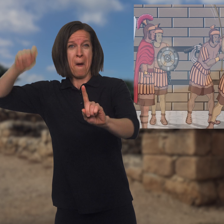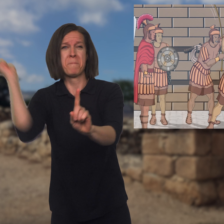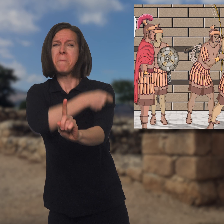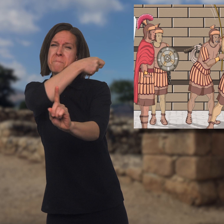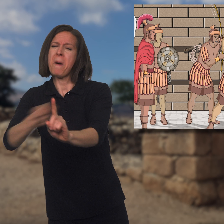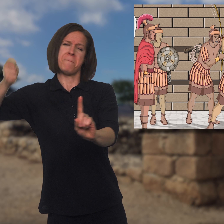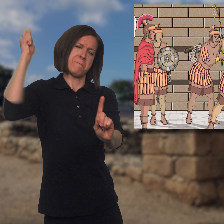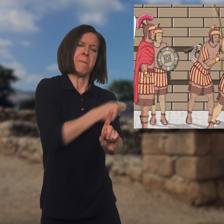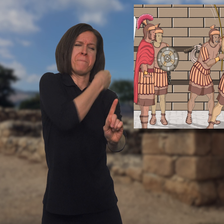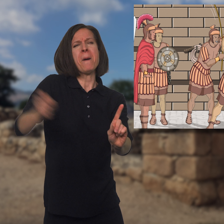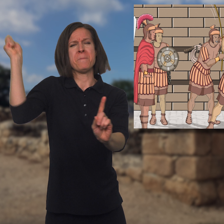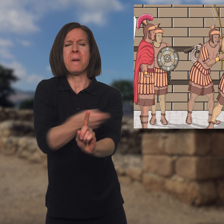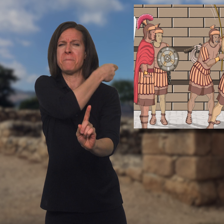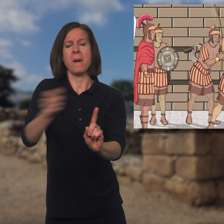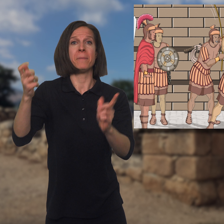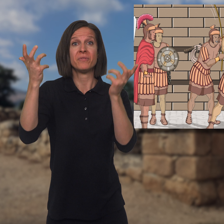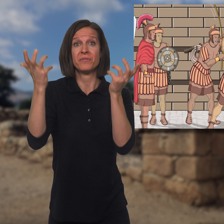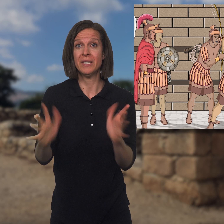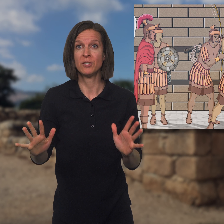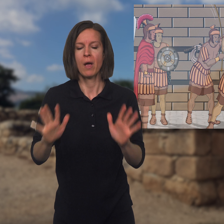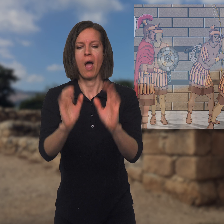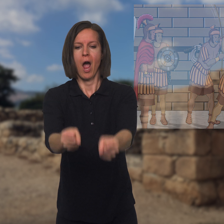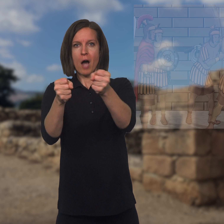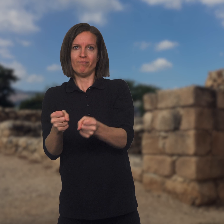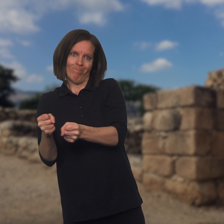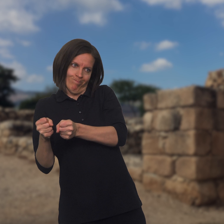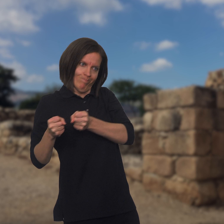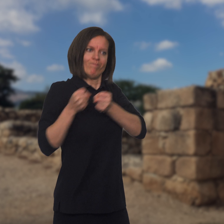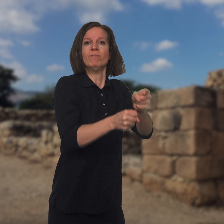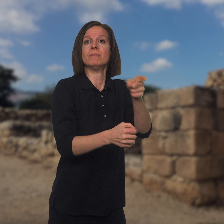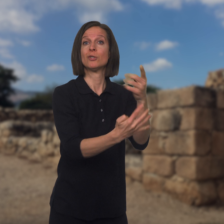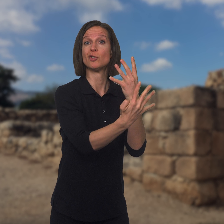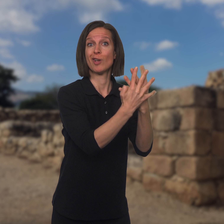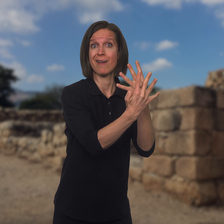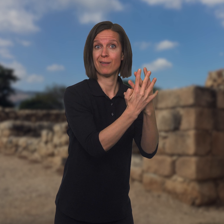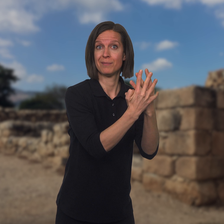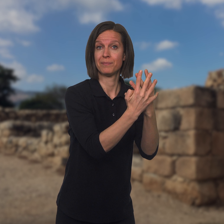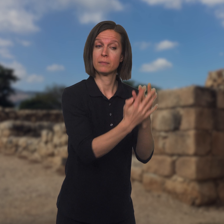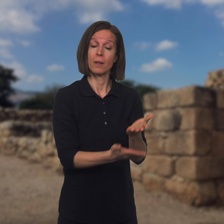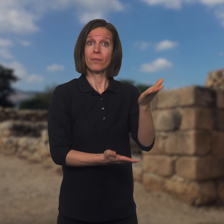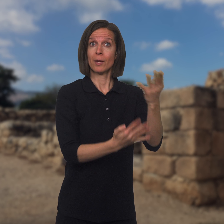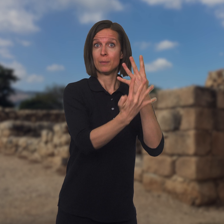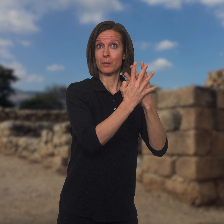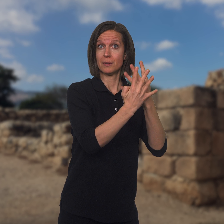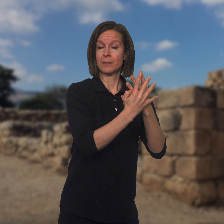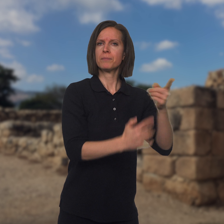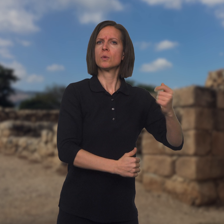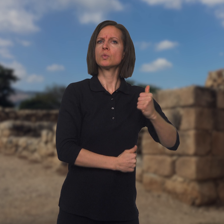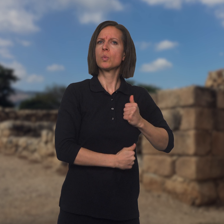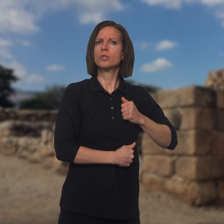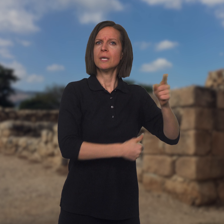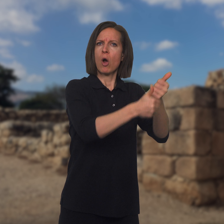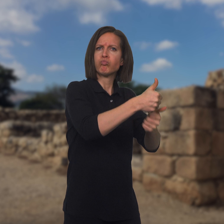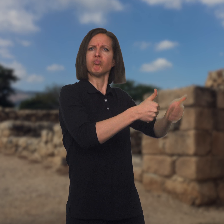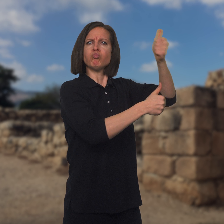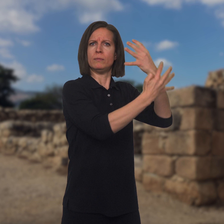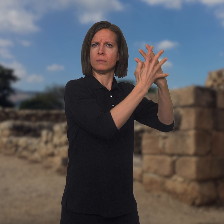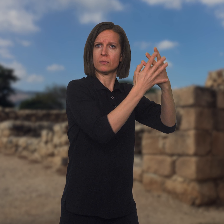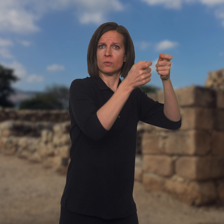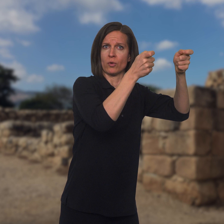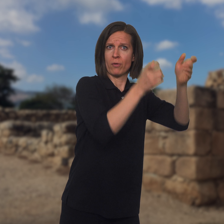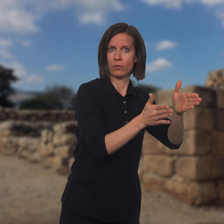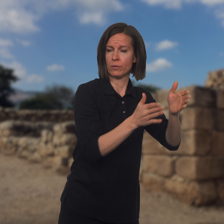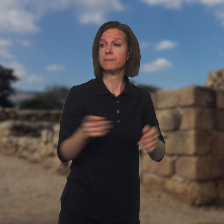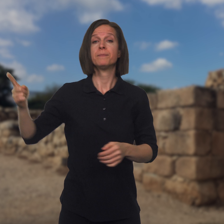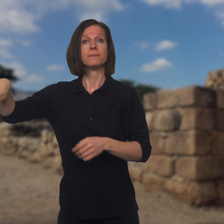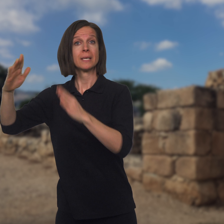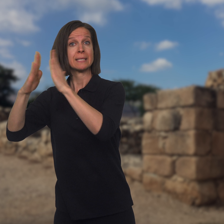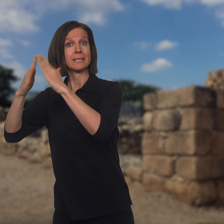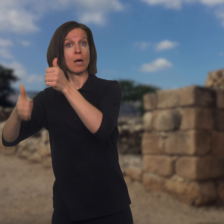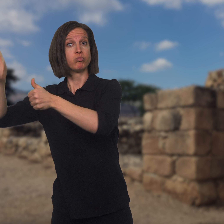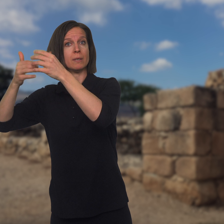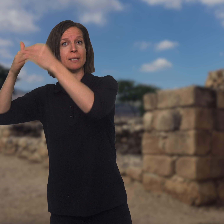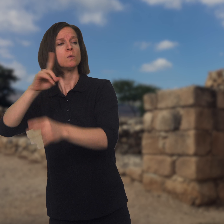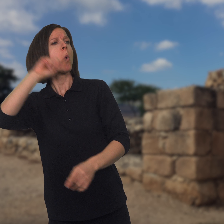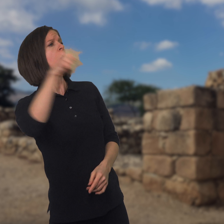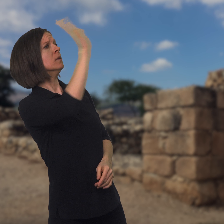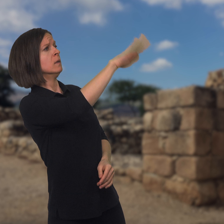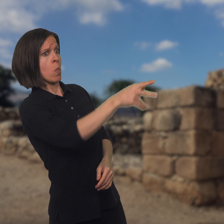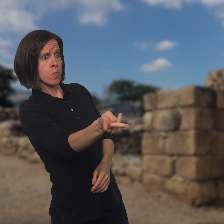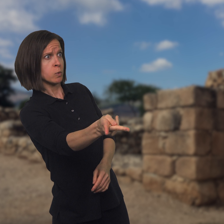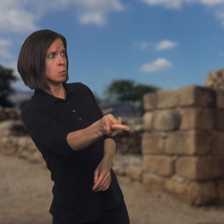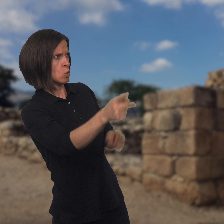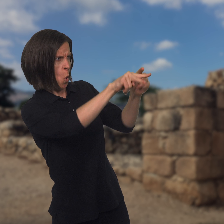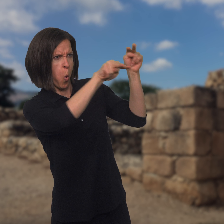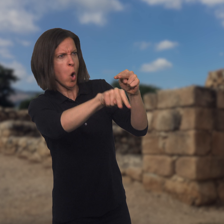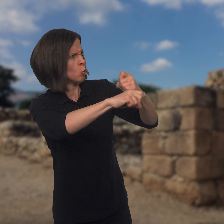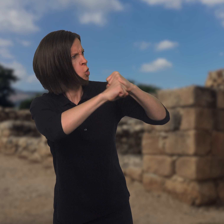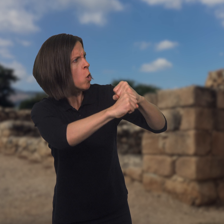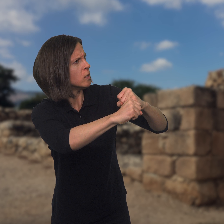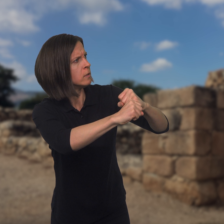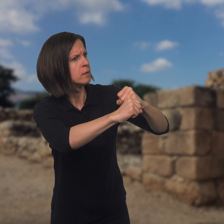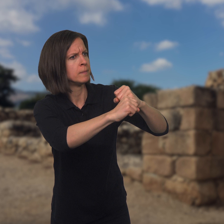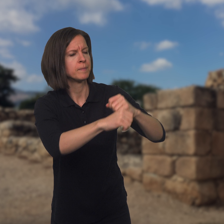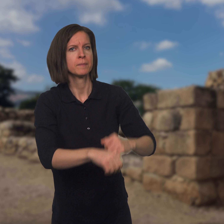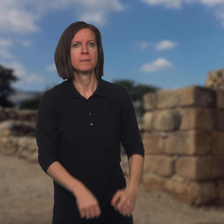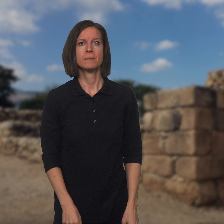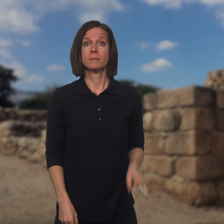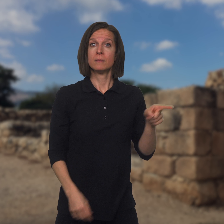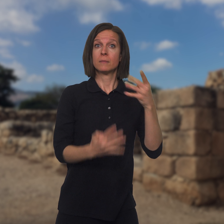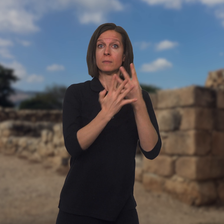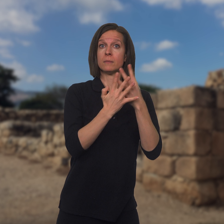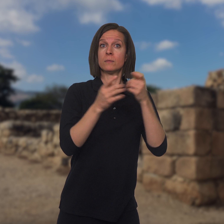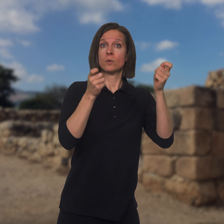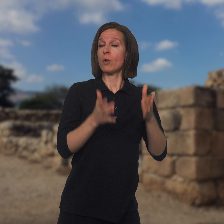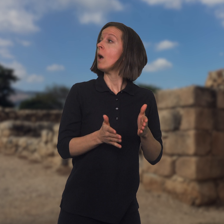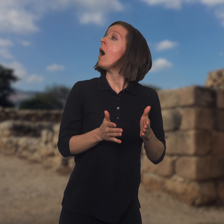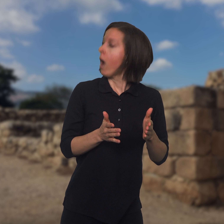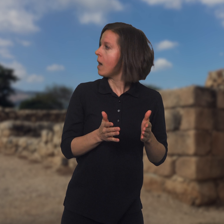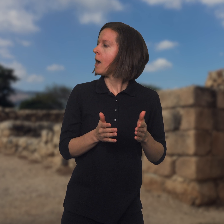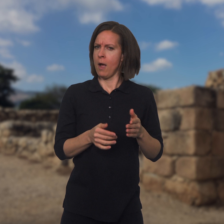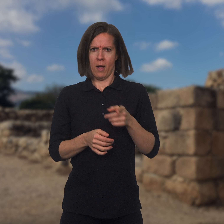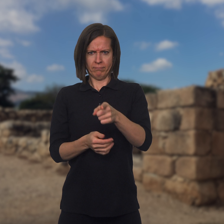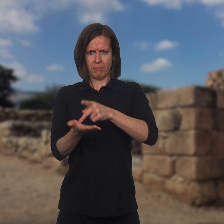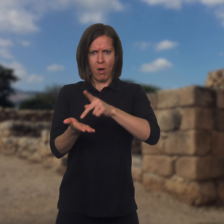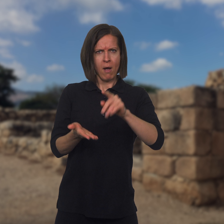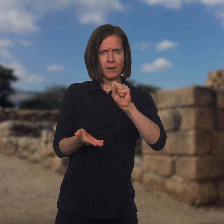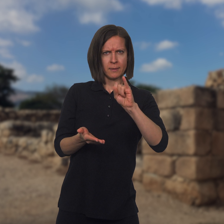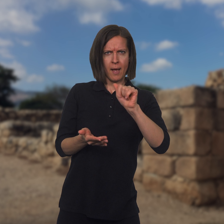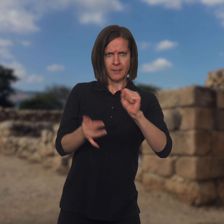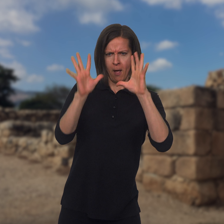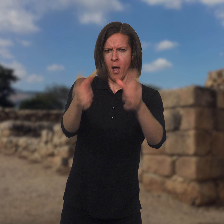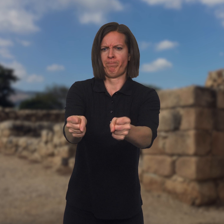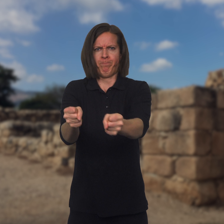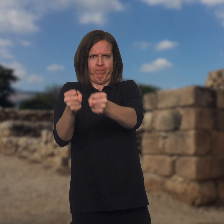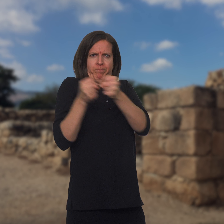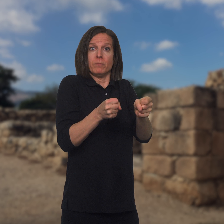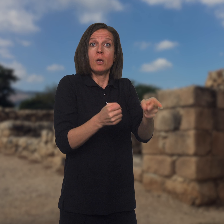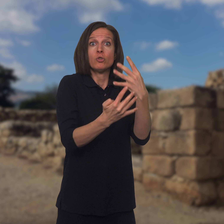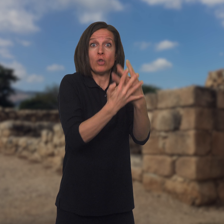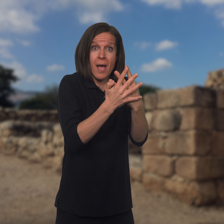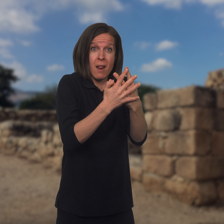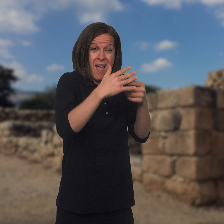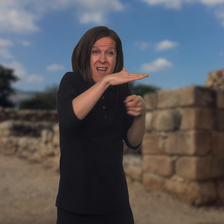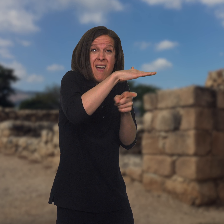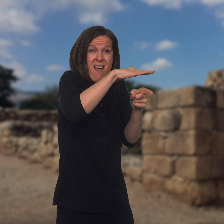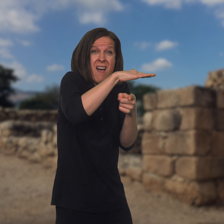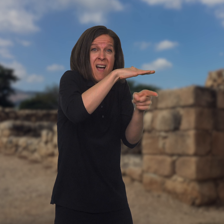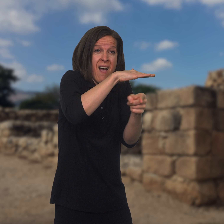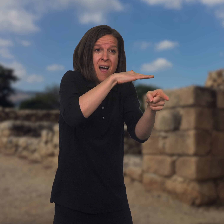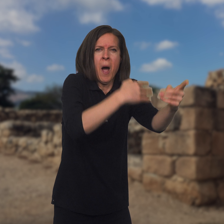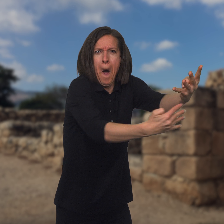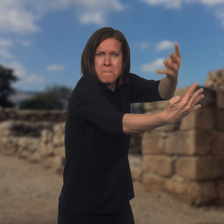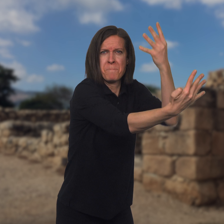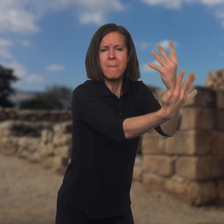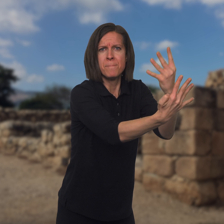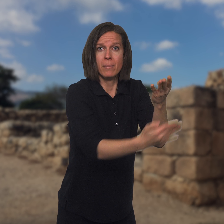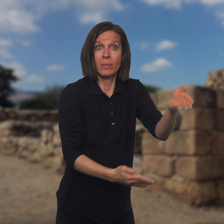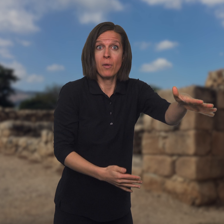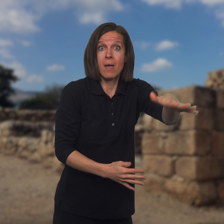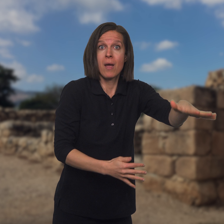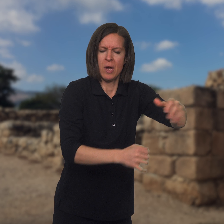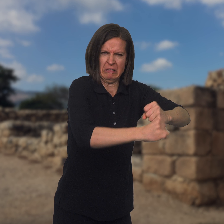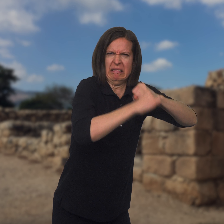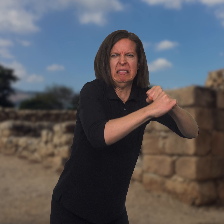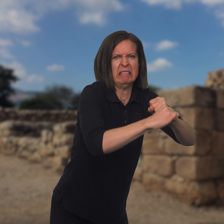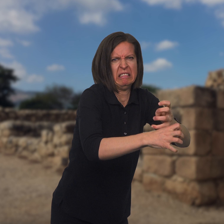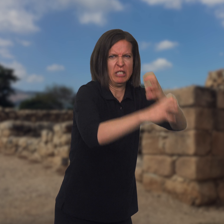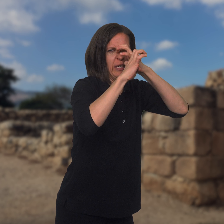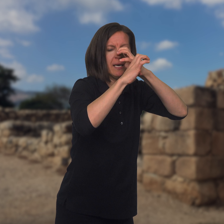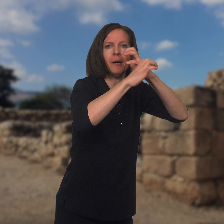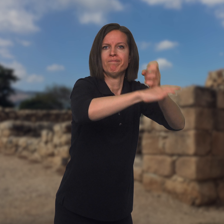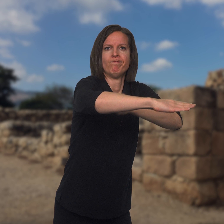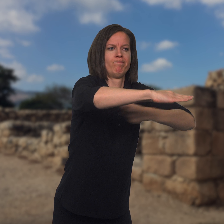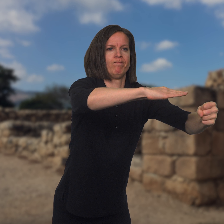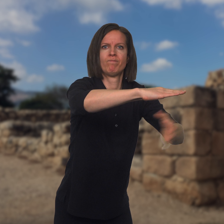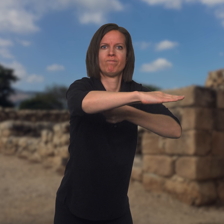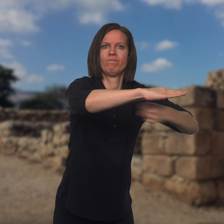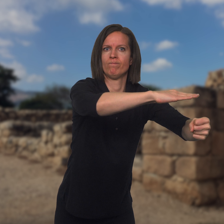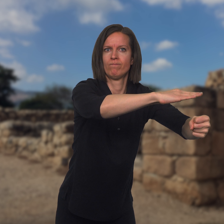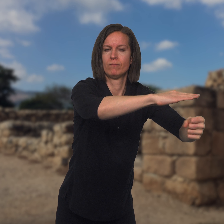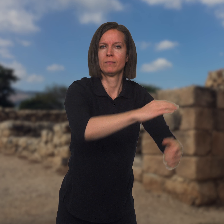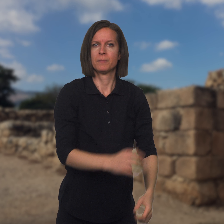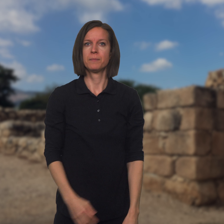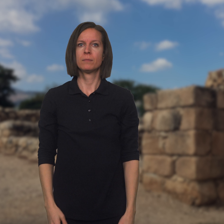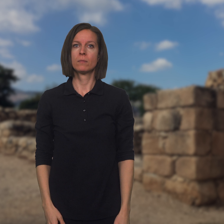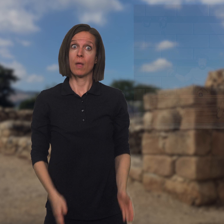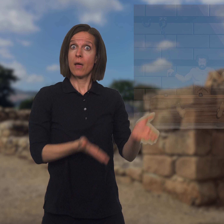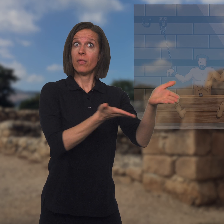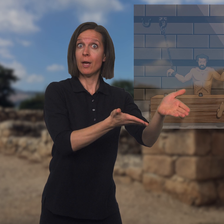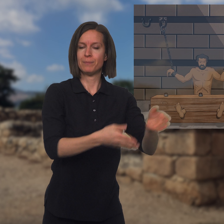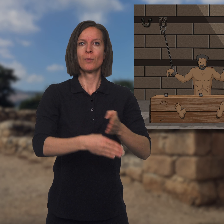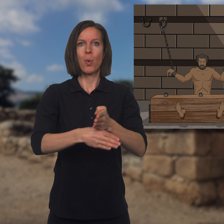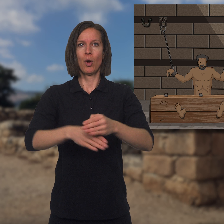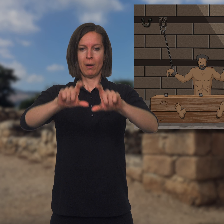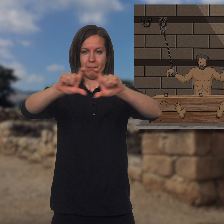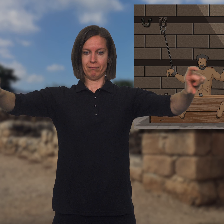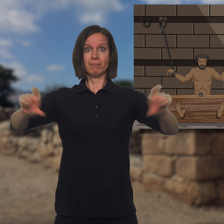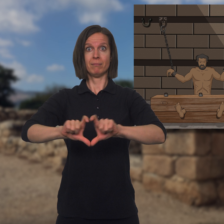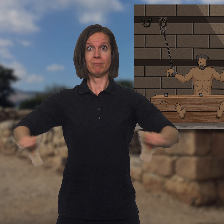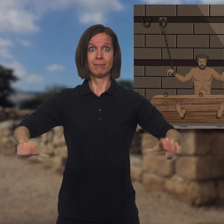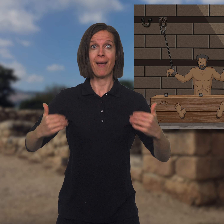And after striking them with many blows, they threw them into prison and ordered the jailer to guard them securely.